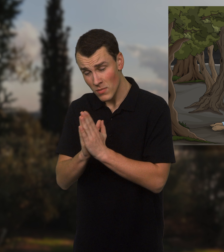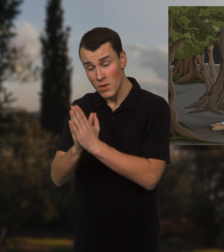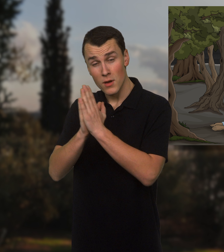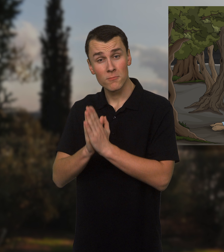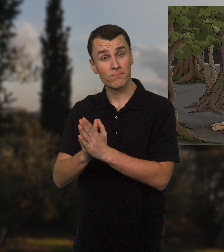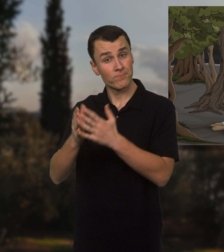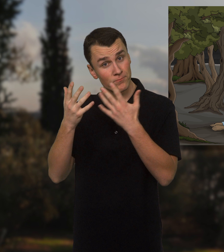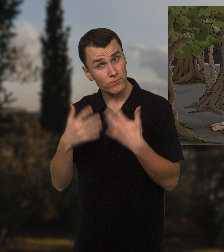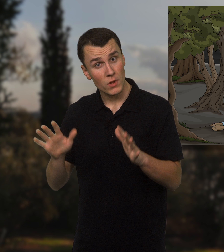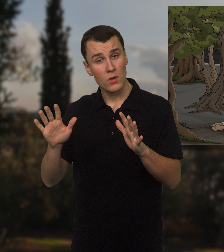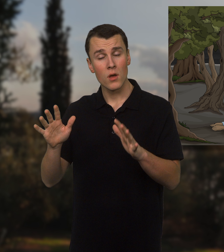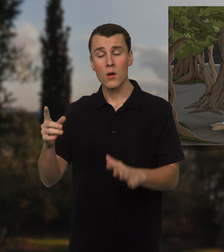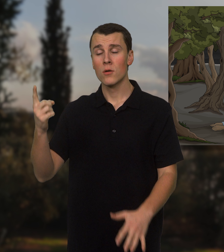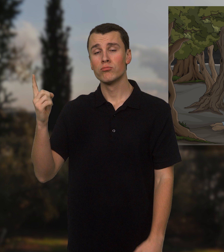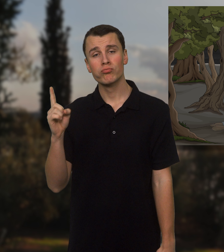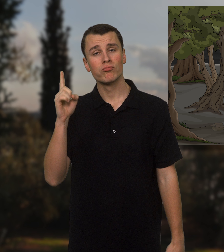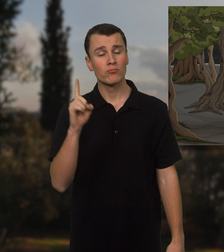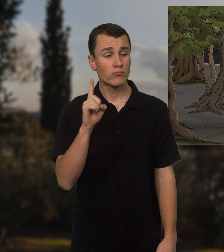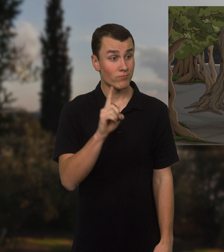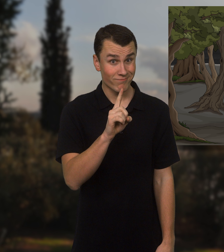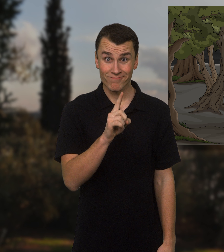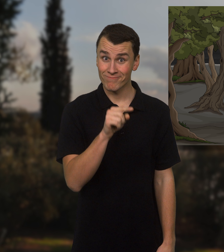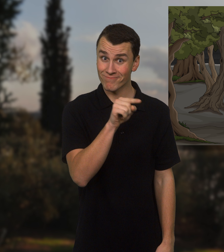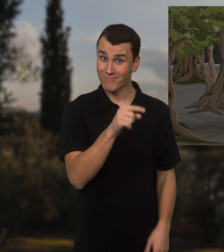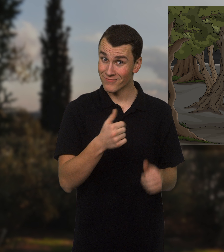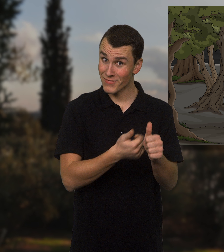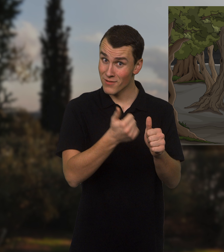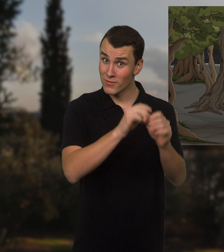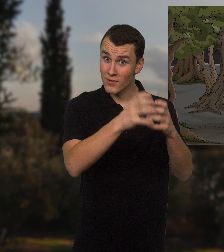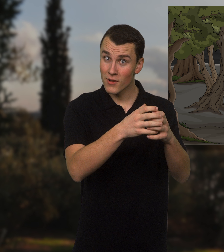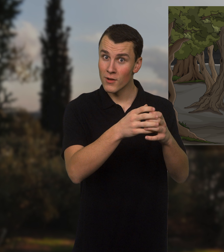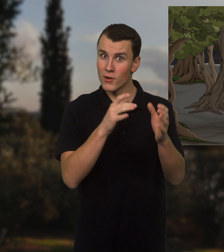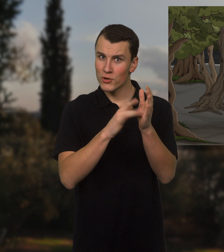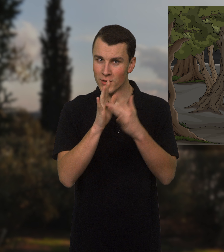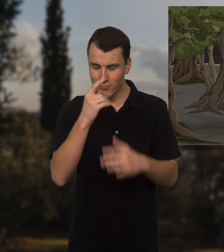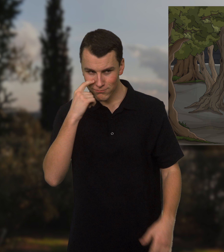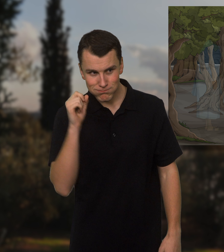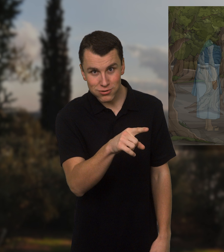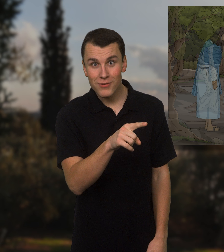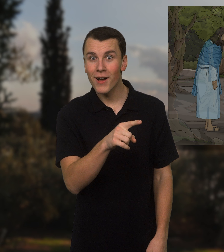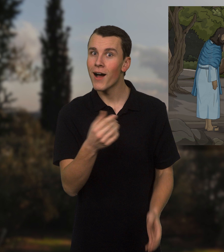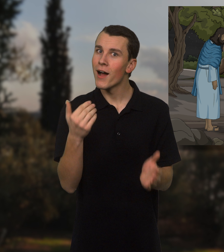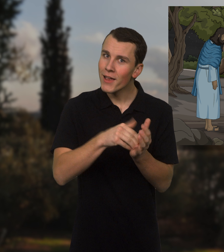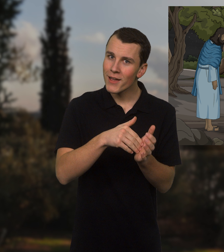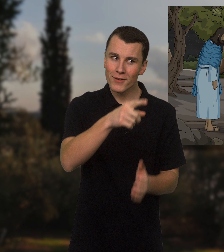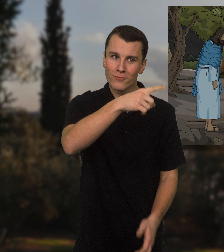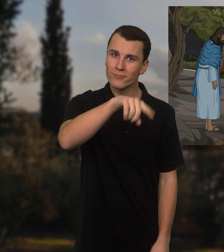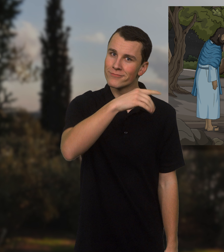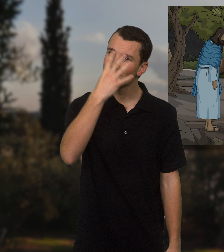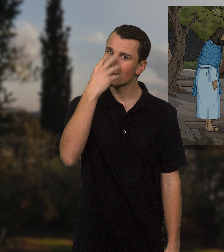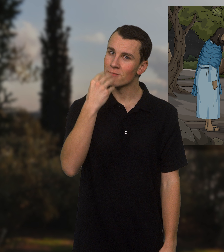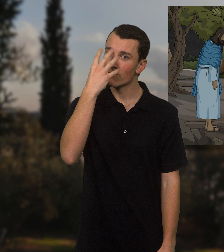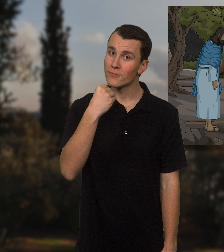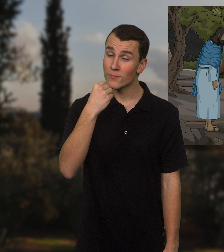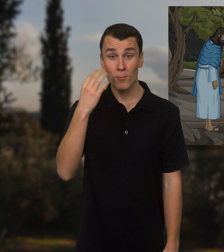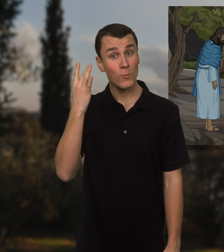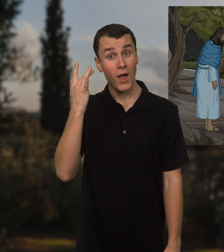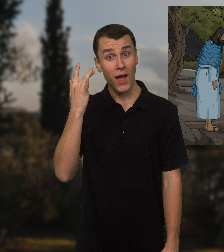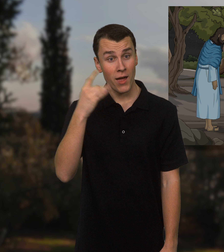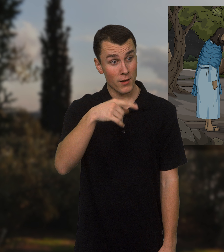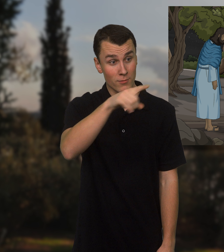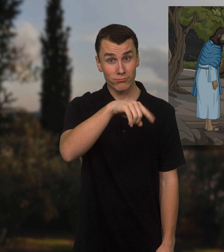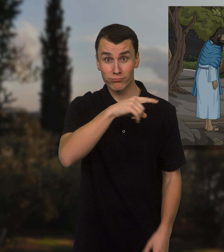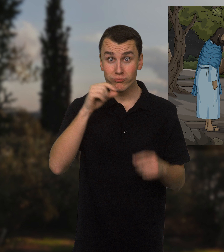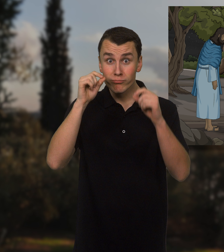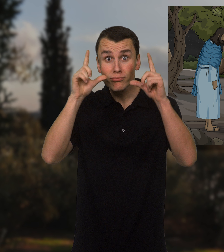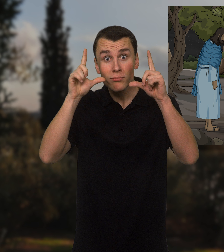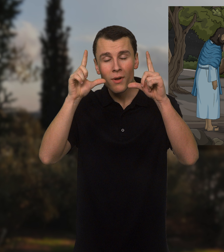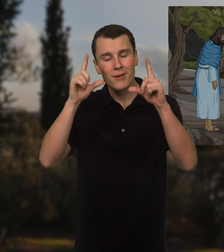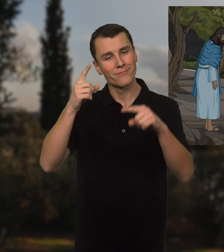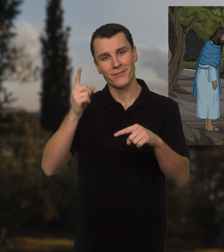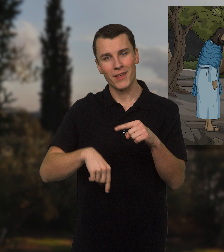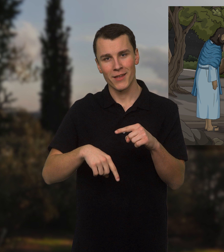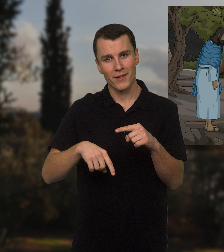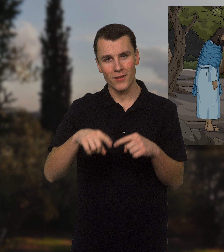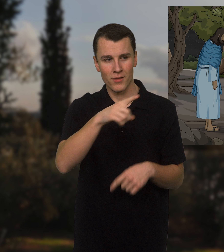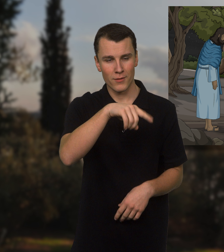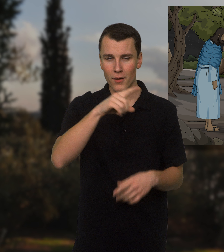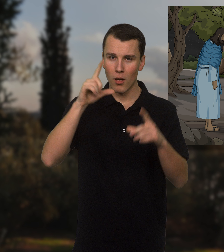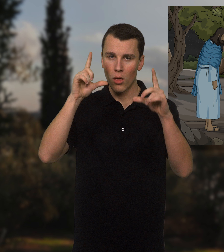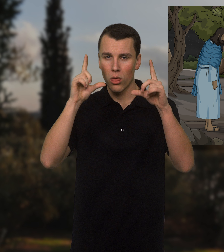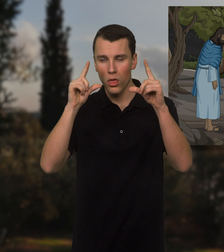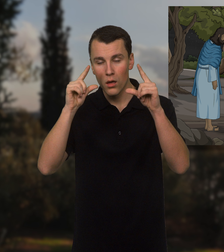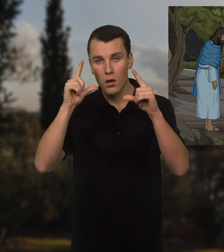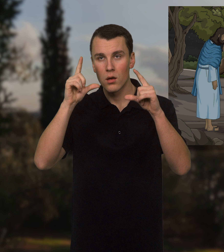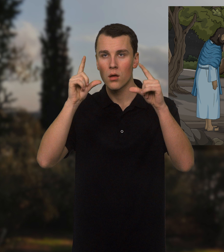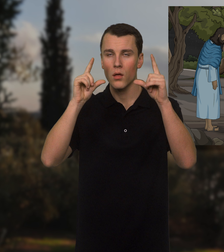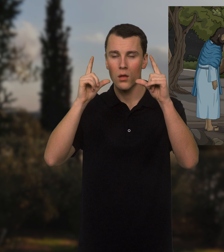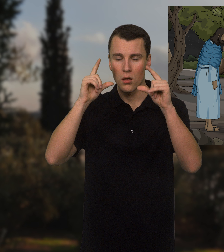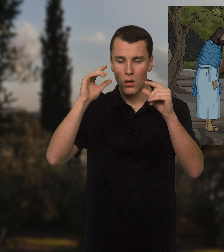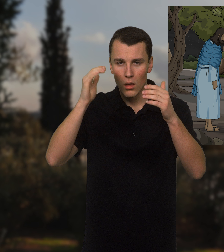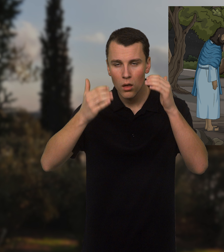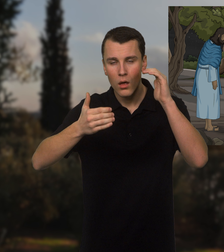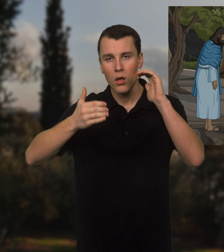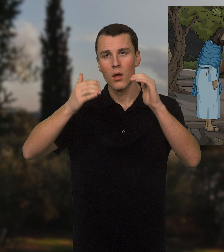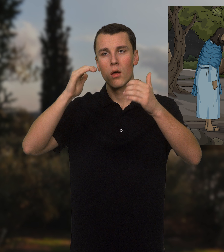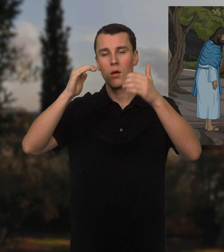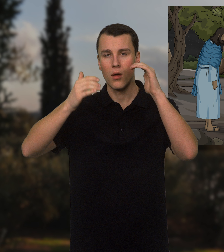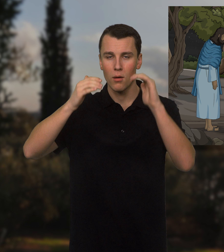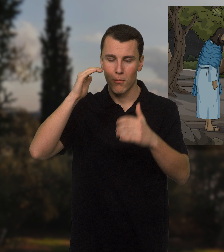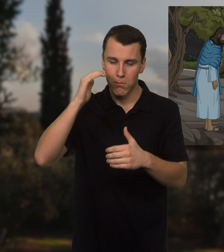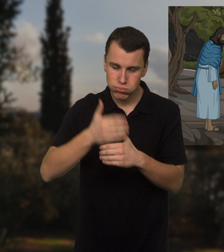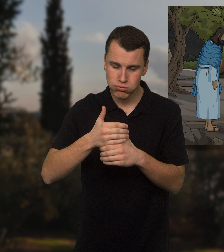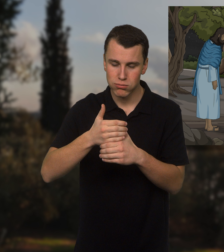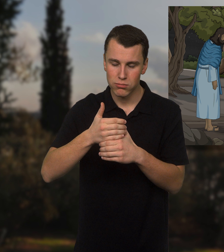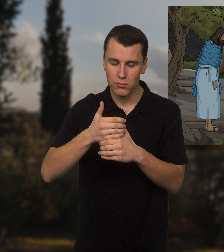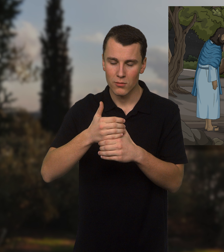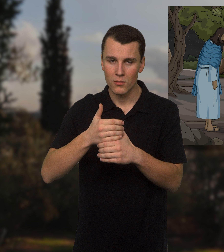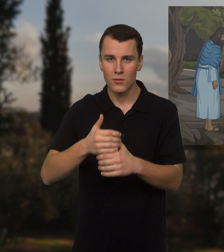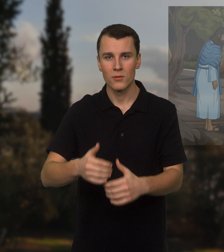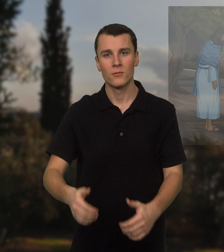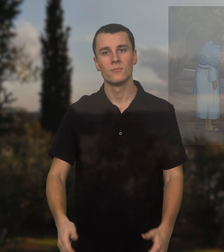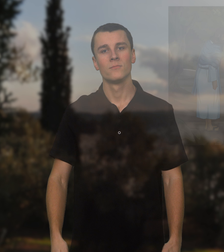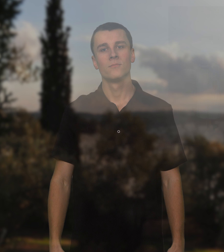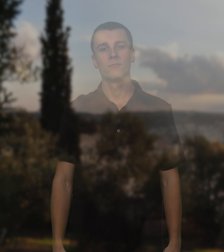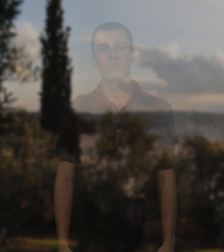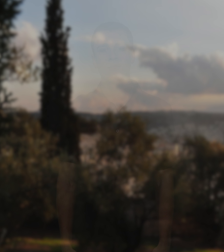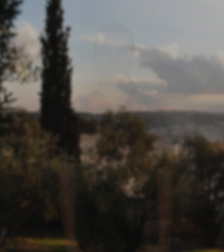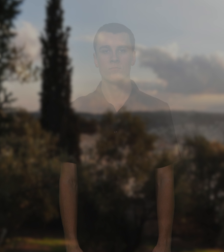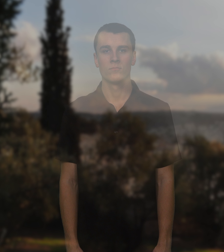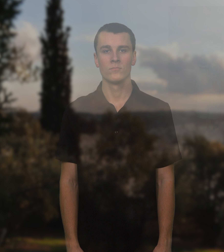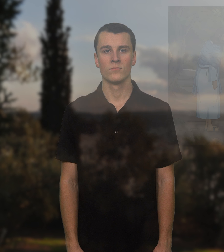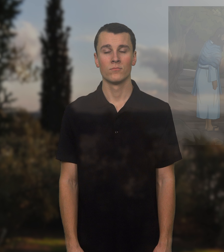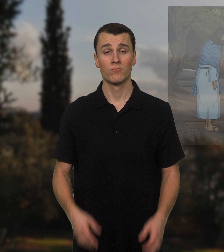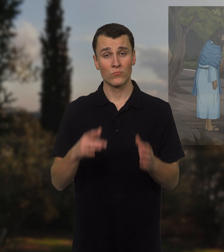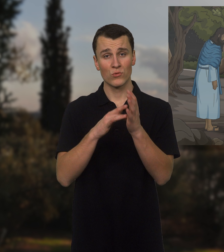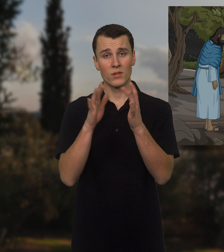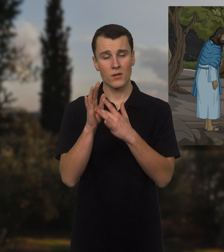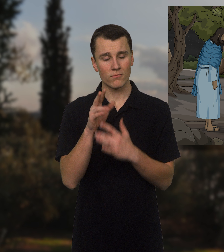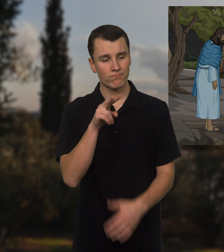And again Jesus returned and found them sleeping—for their eyes were heavy.